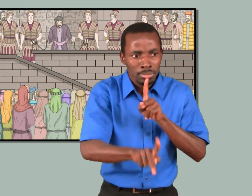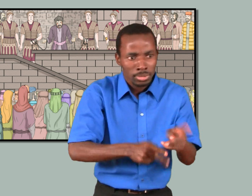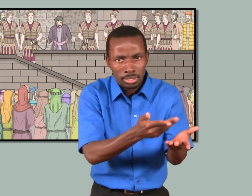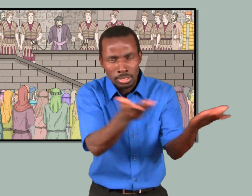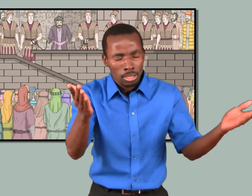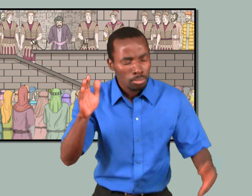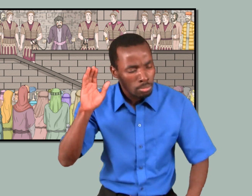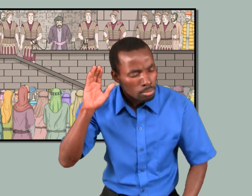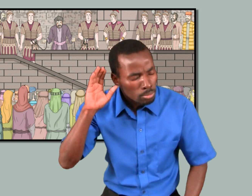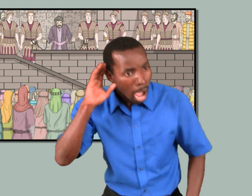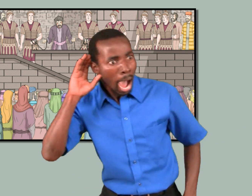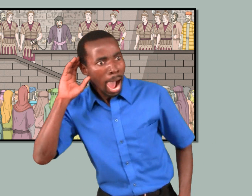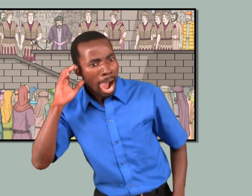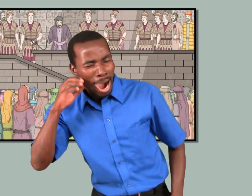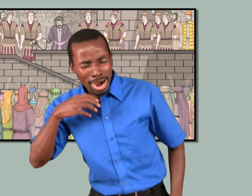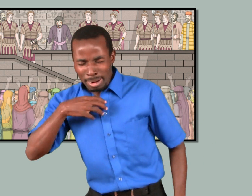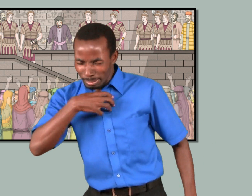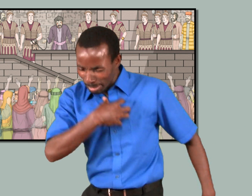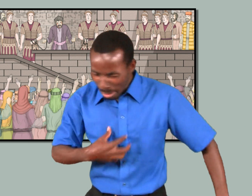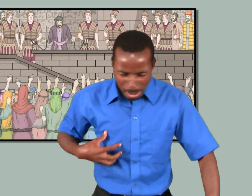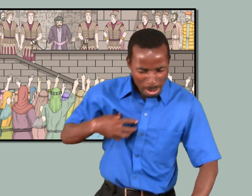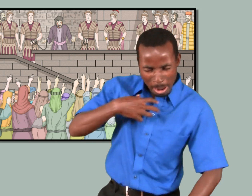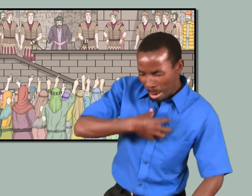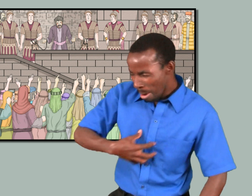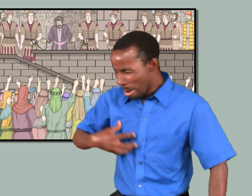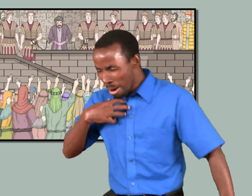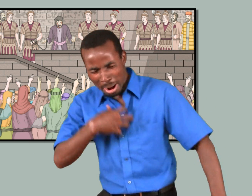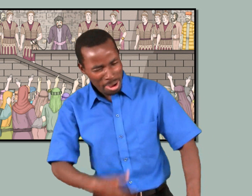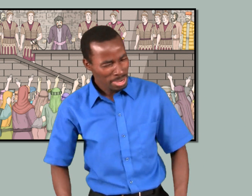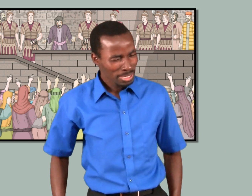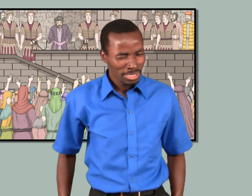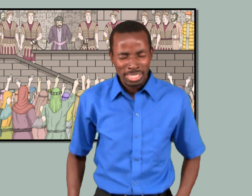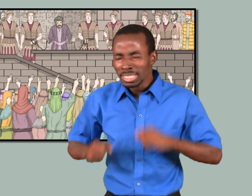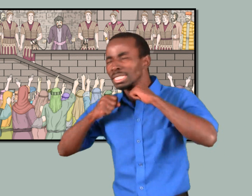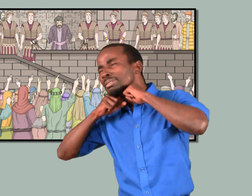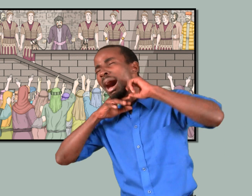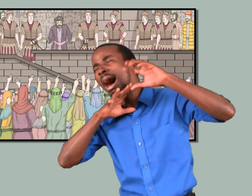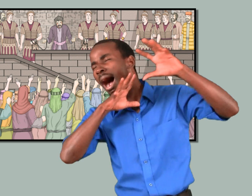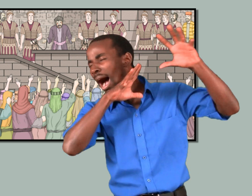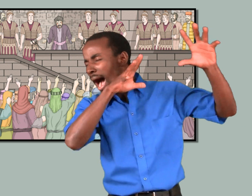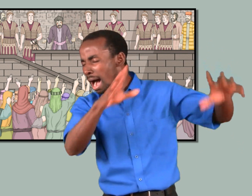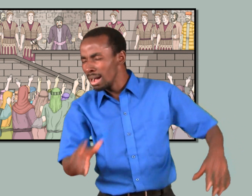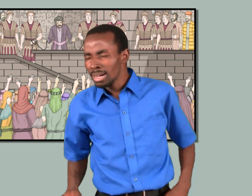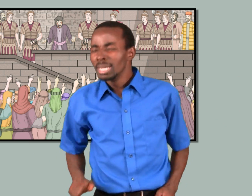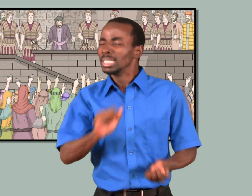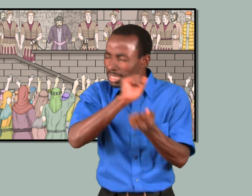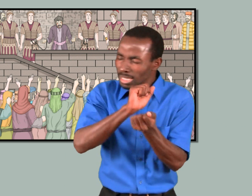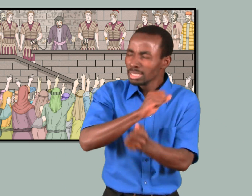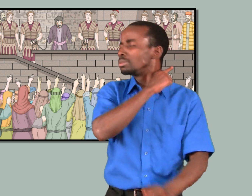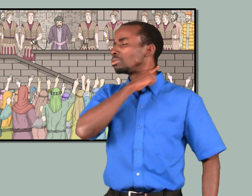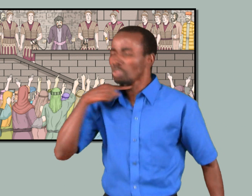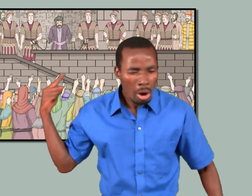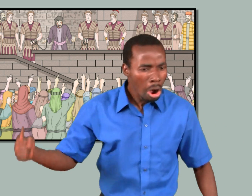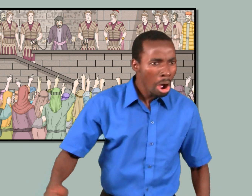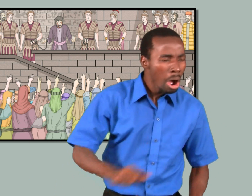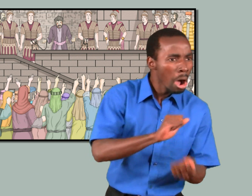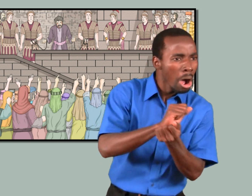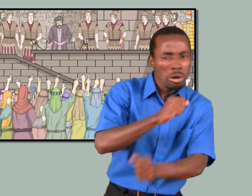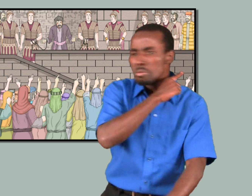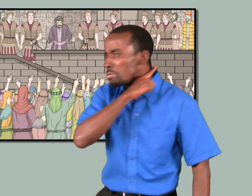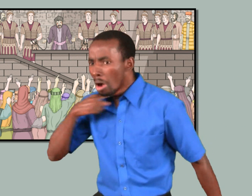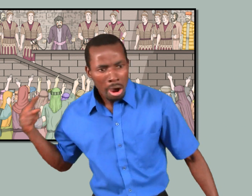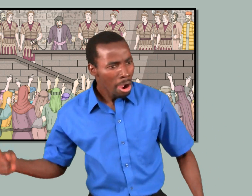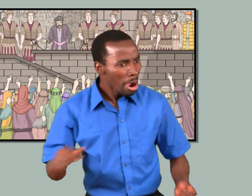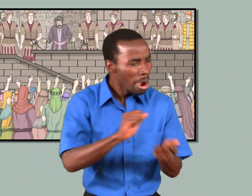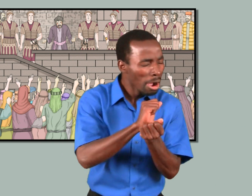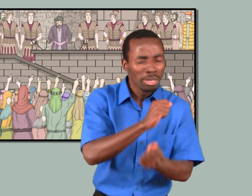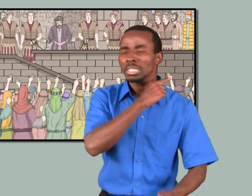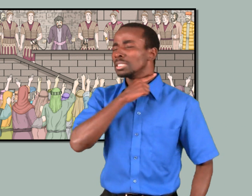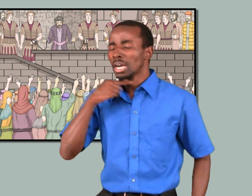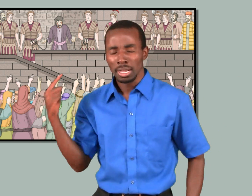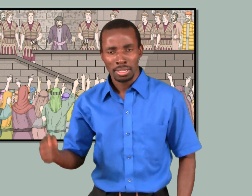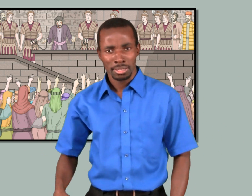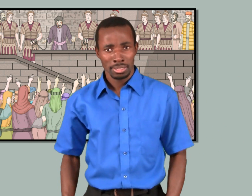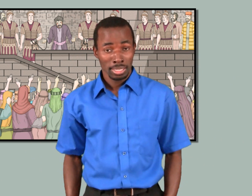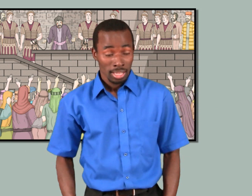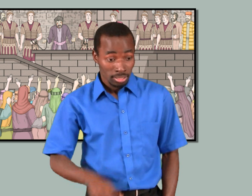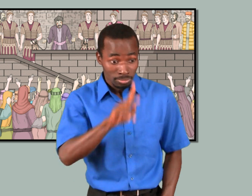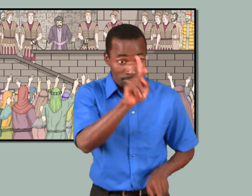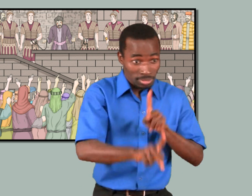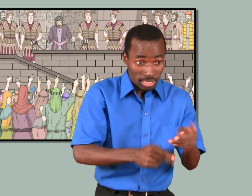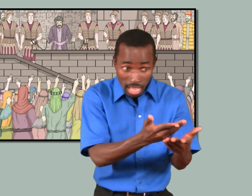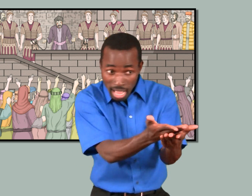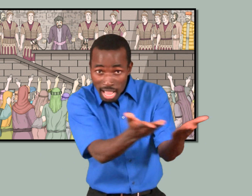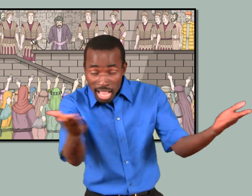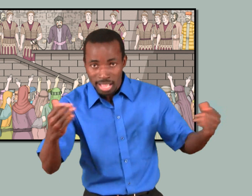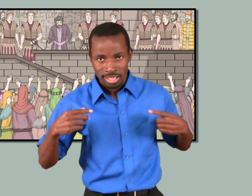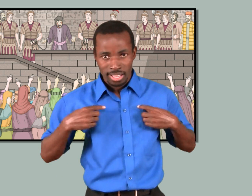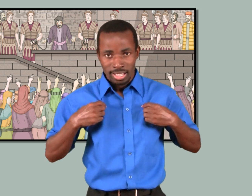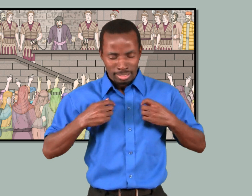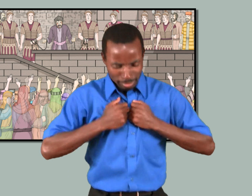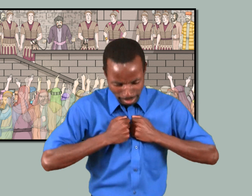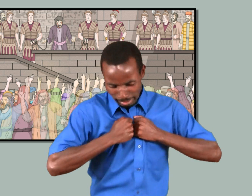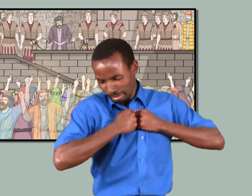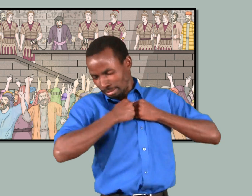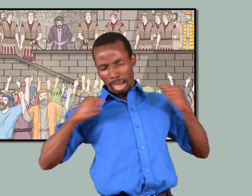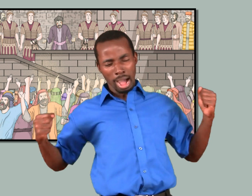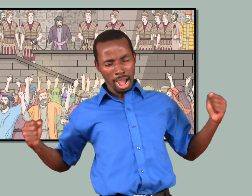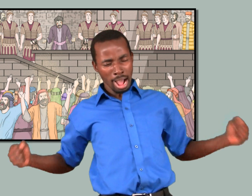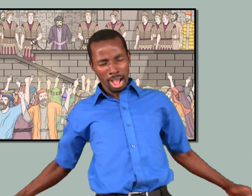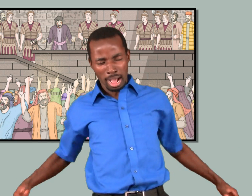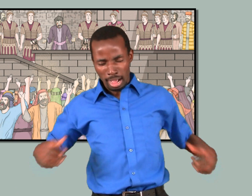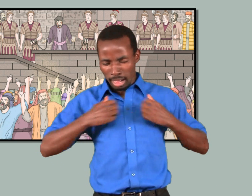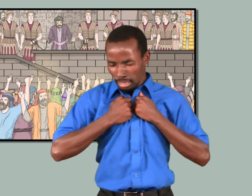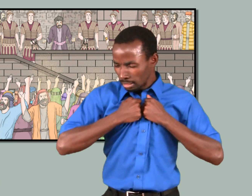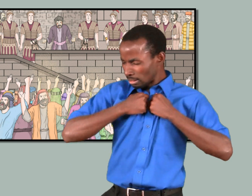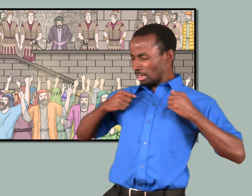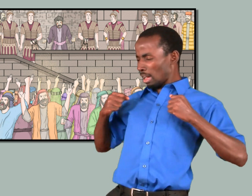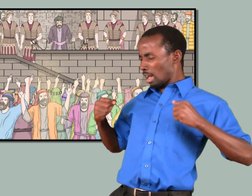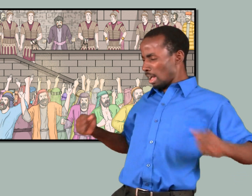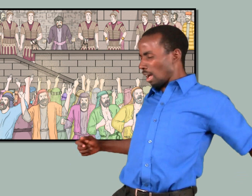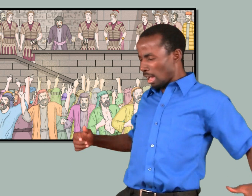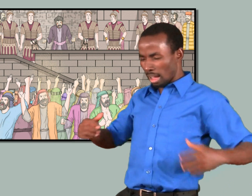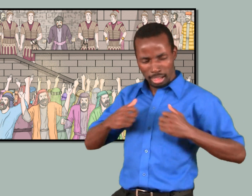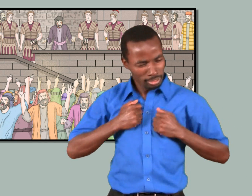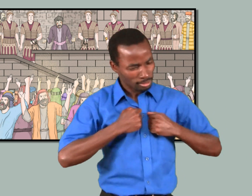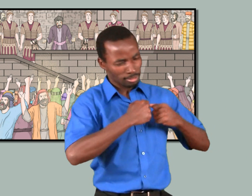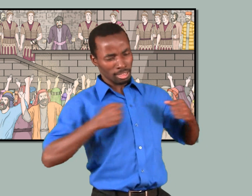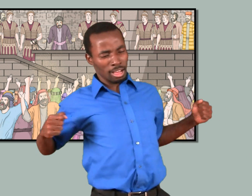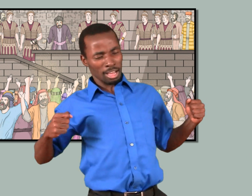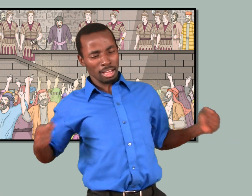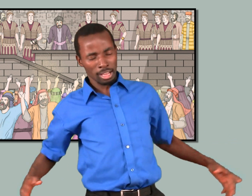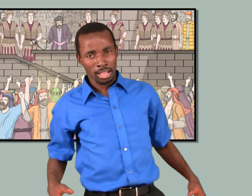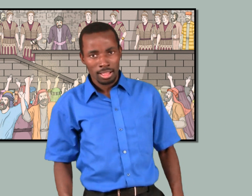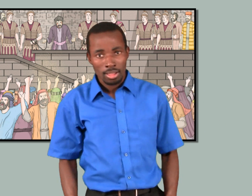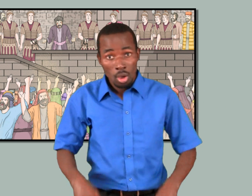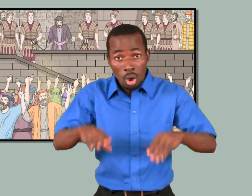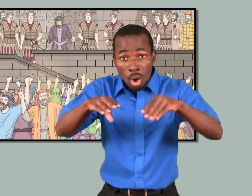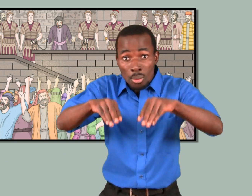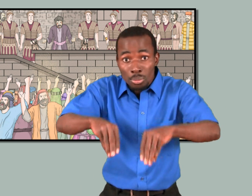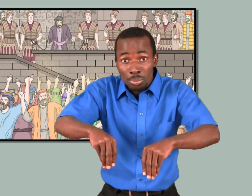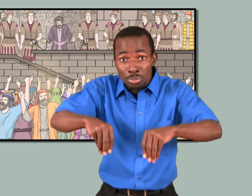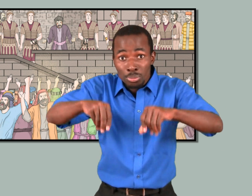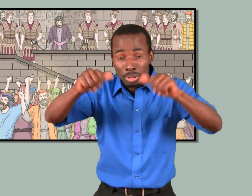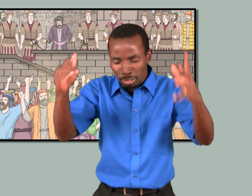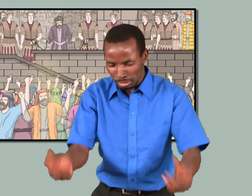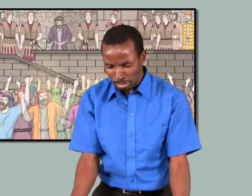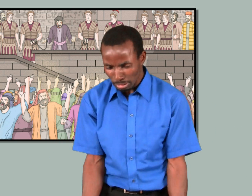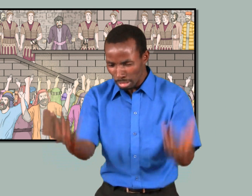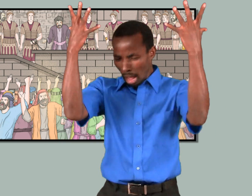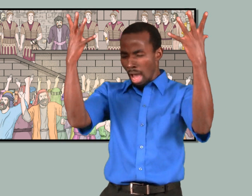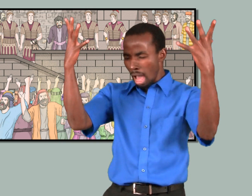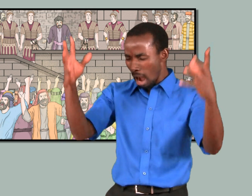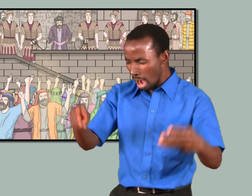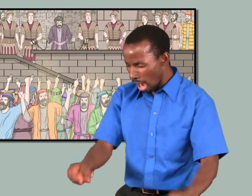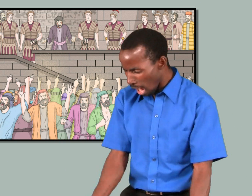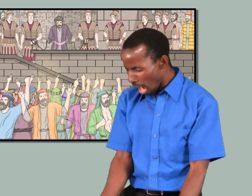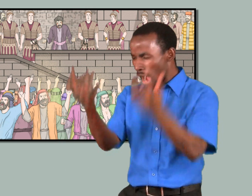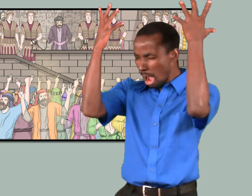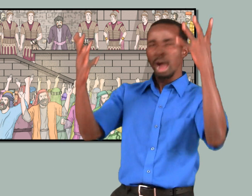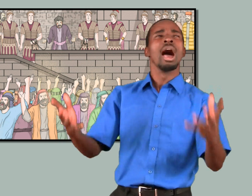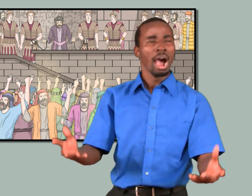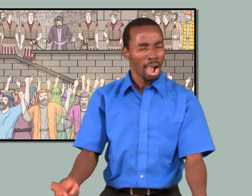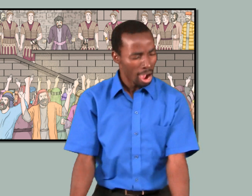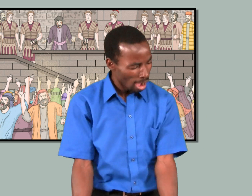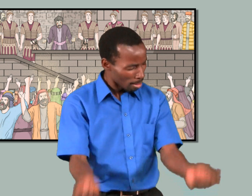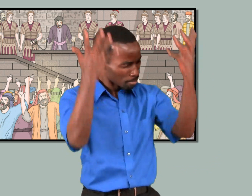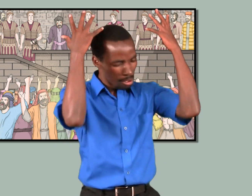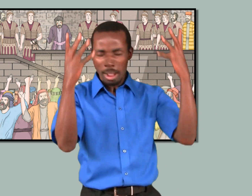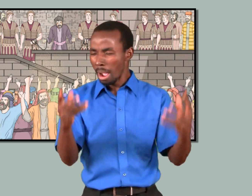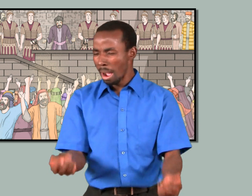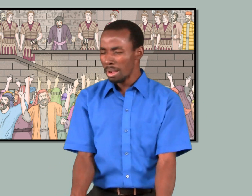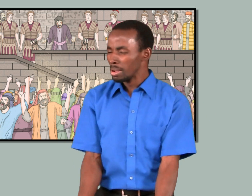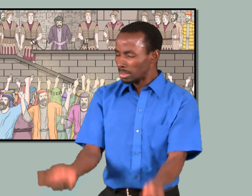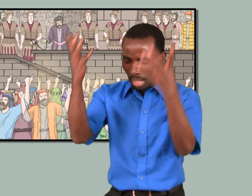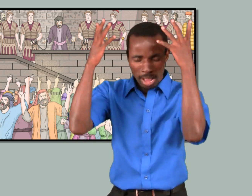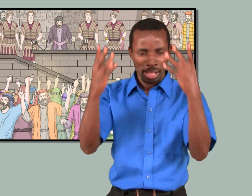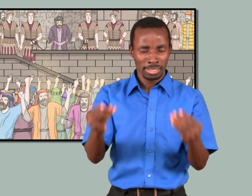Then they lifted up their voices and shouted, “Rid the earth of him! He is not fit to live!”